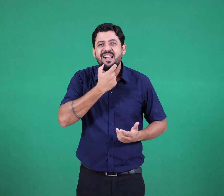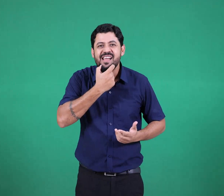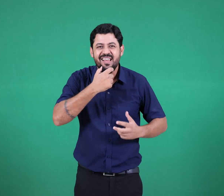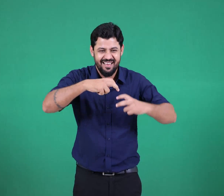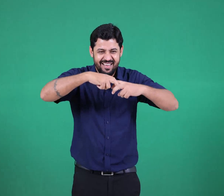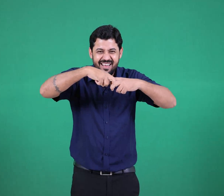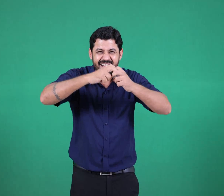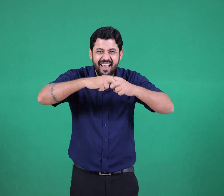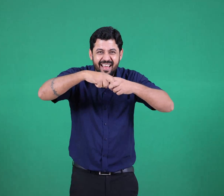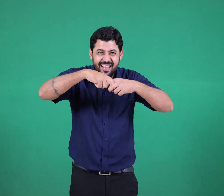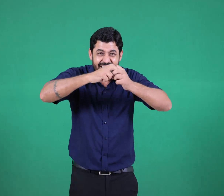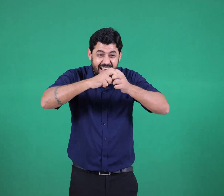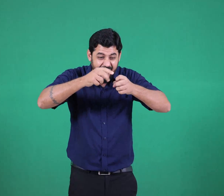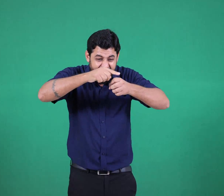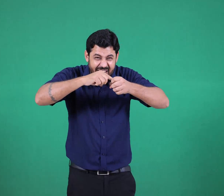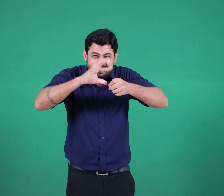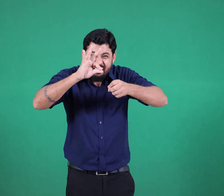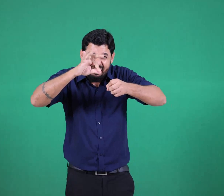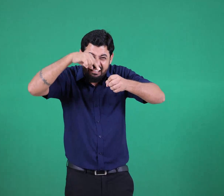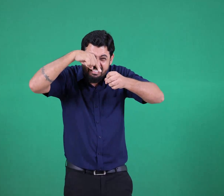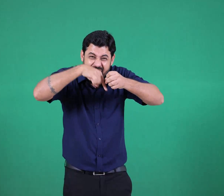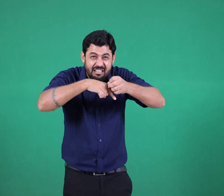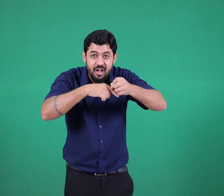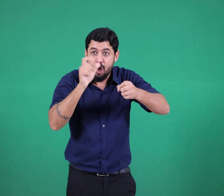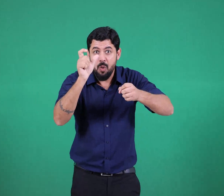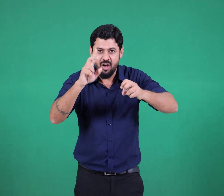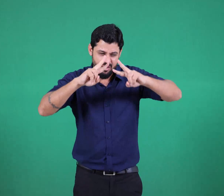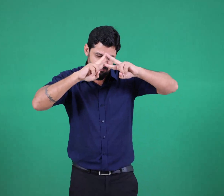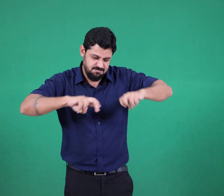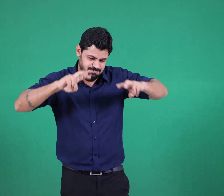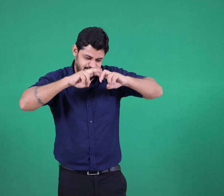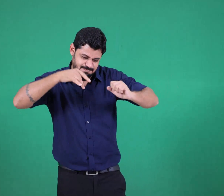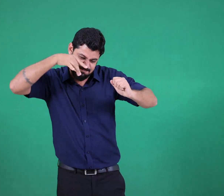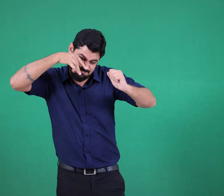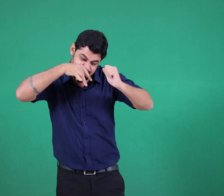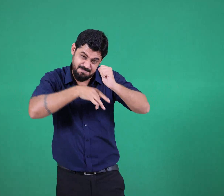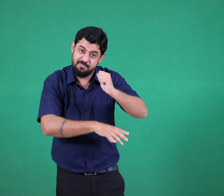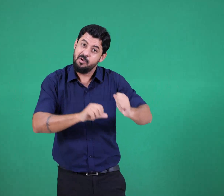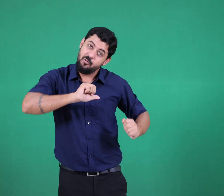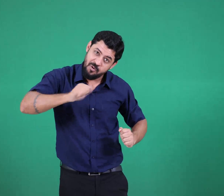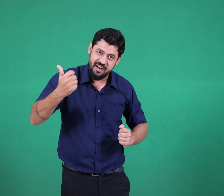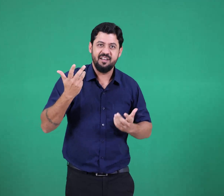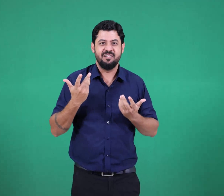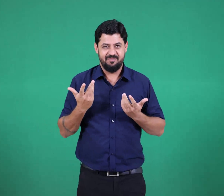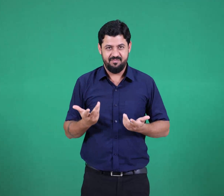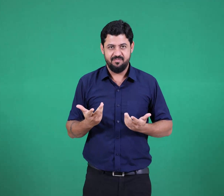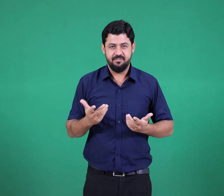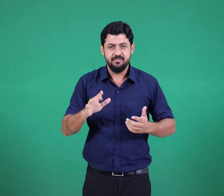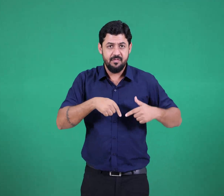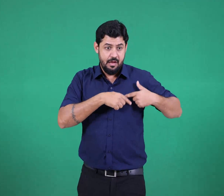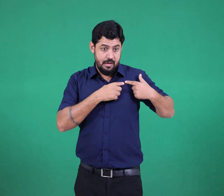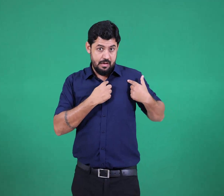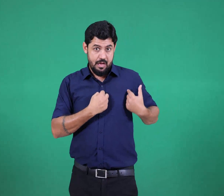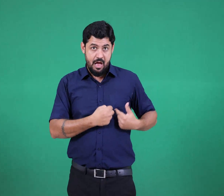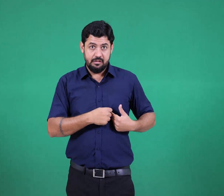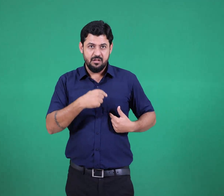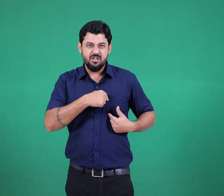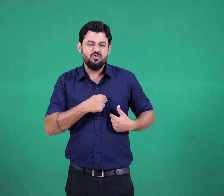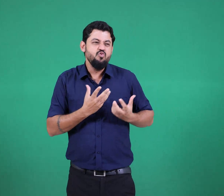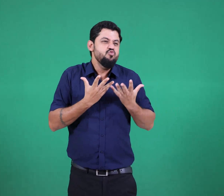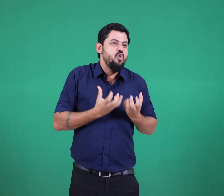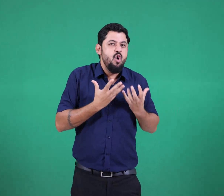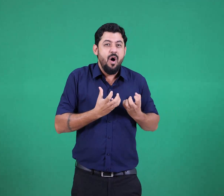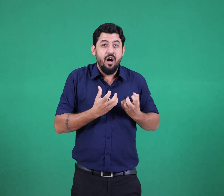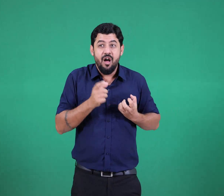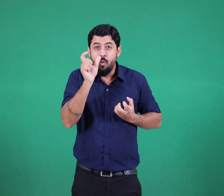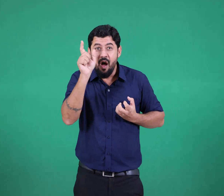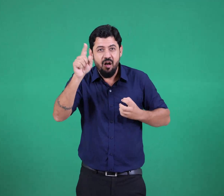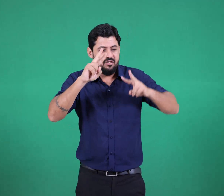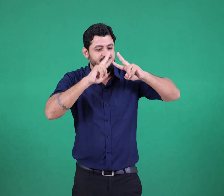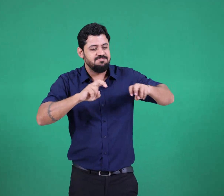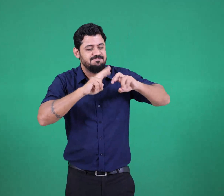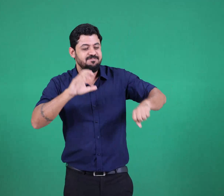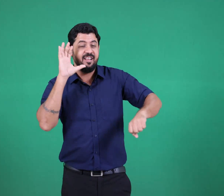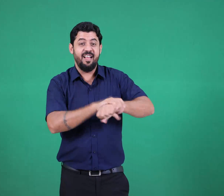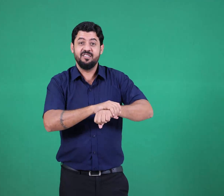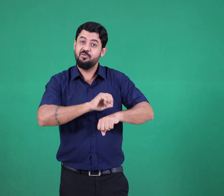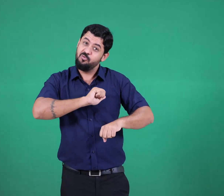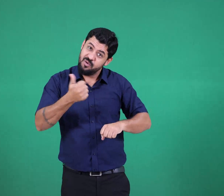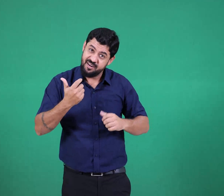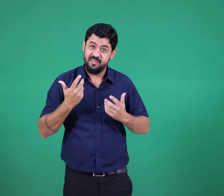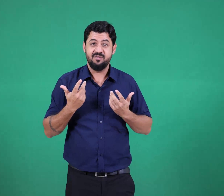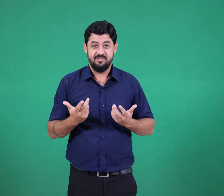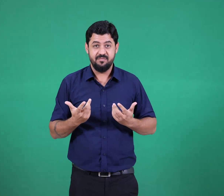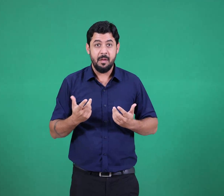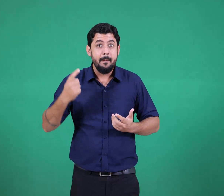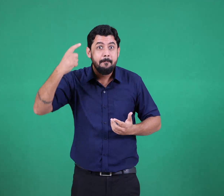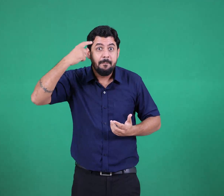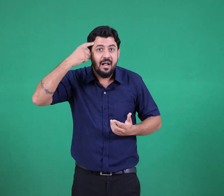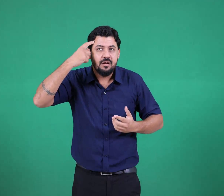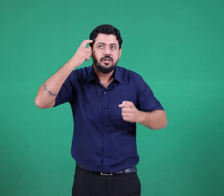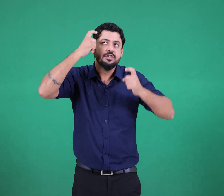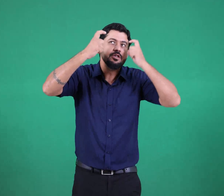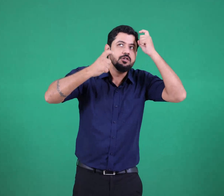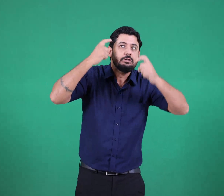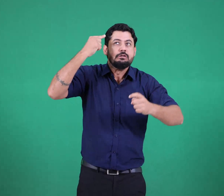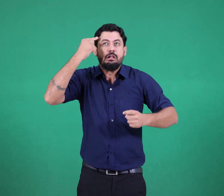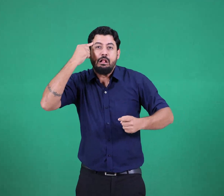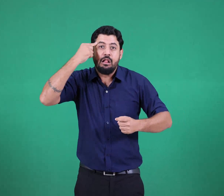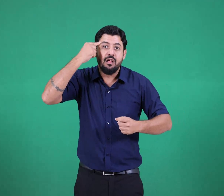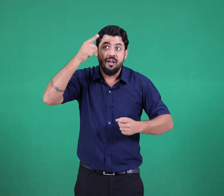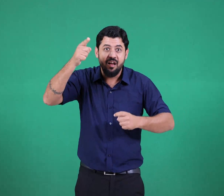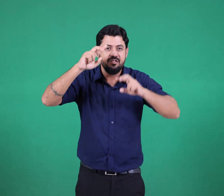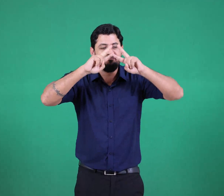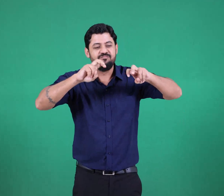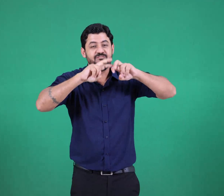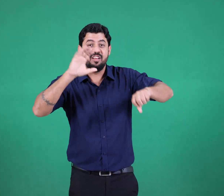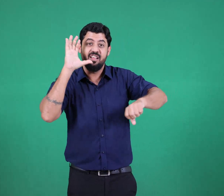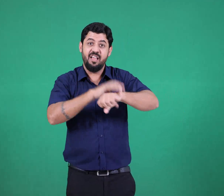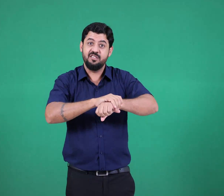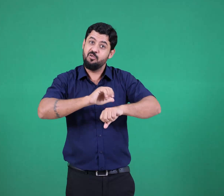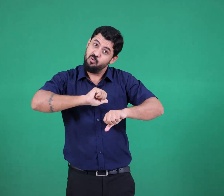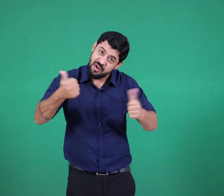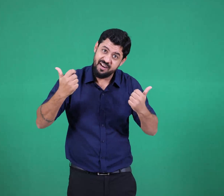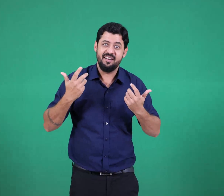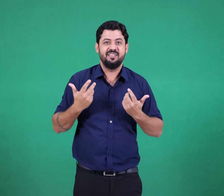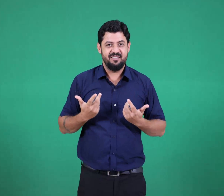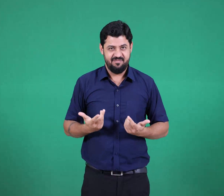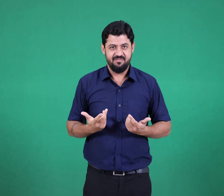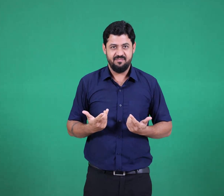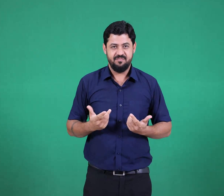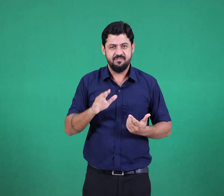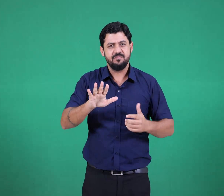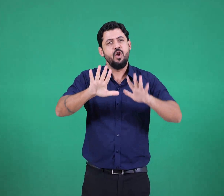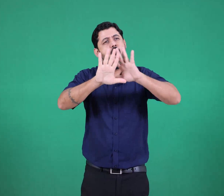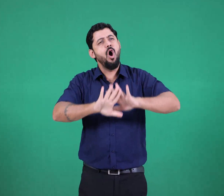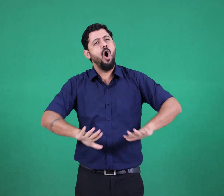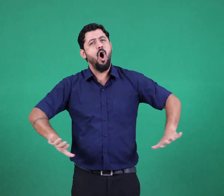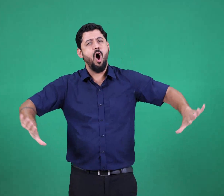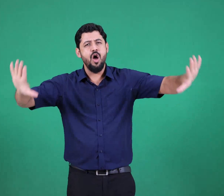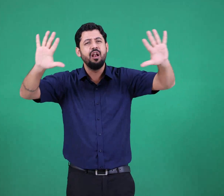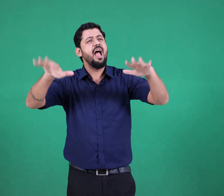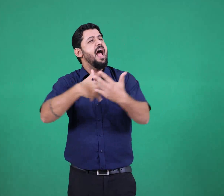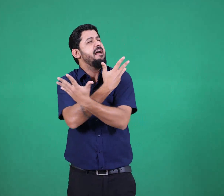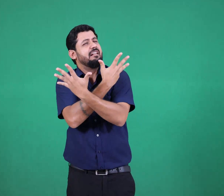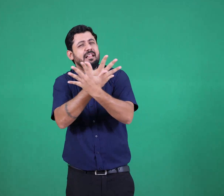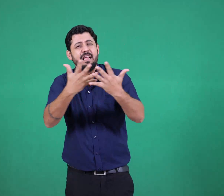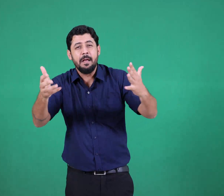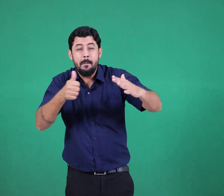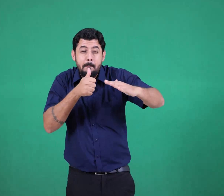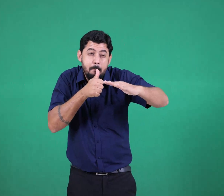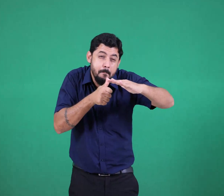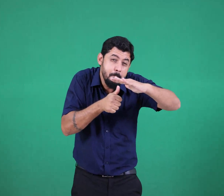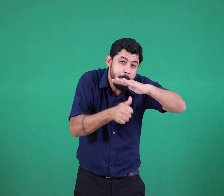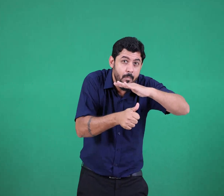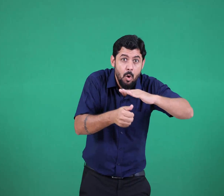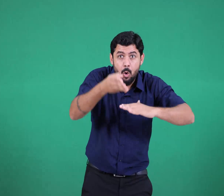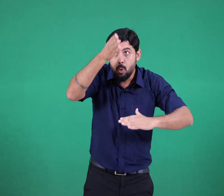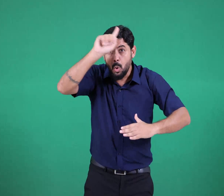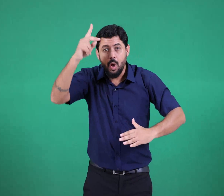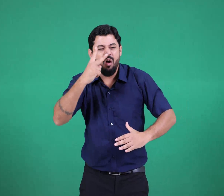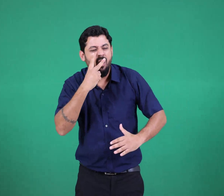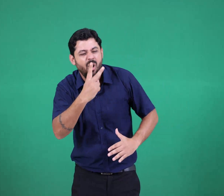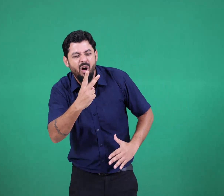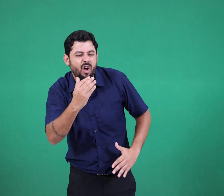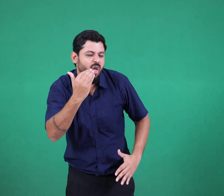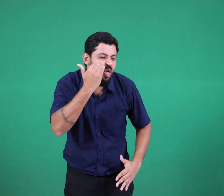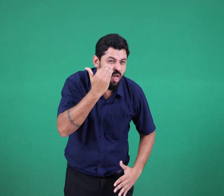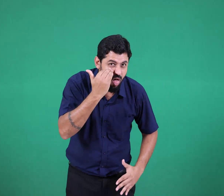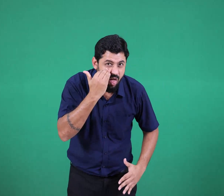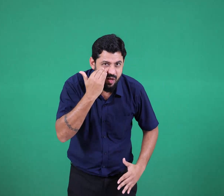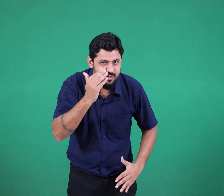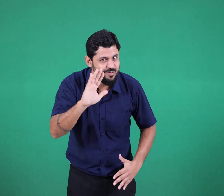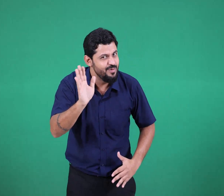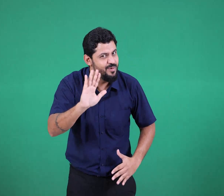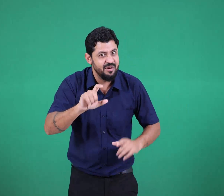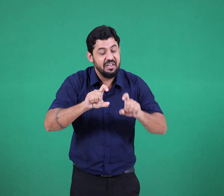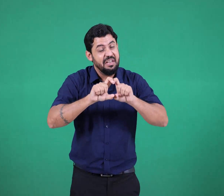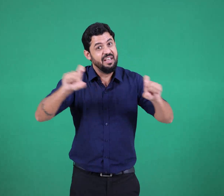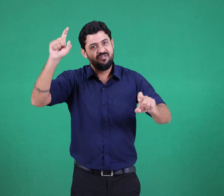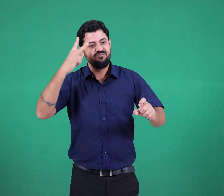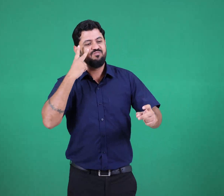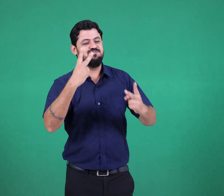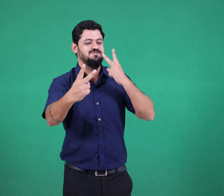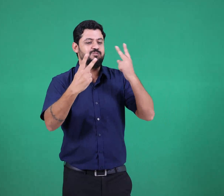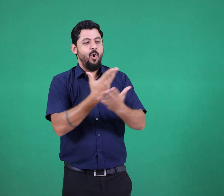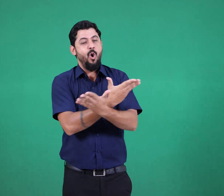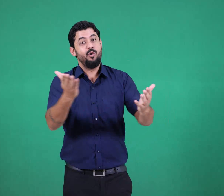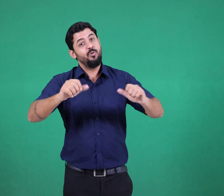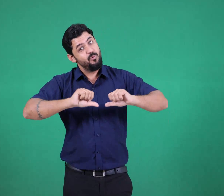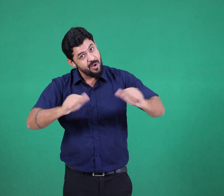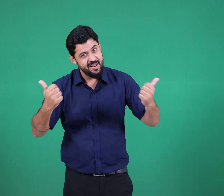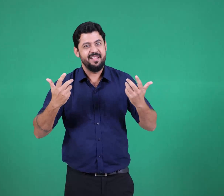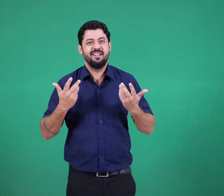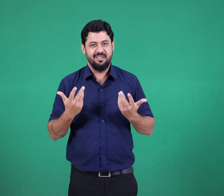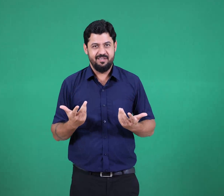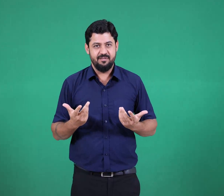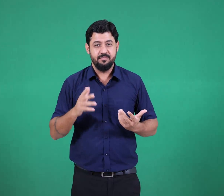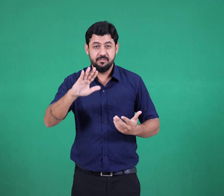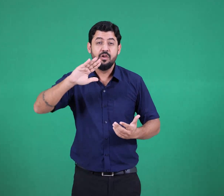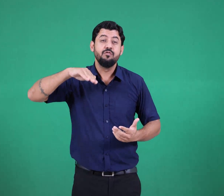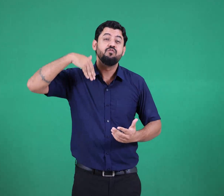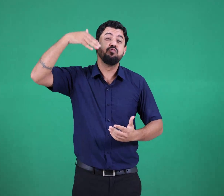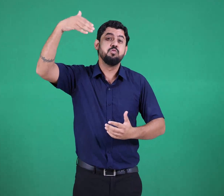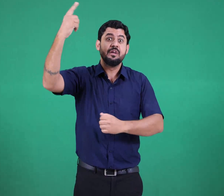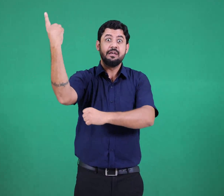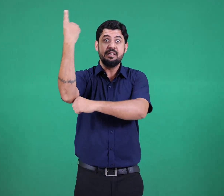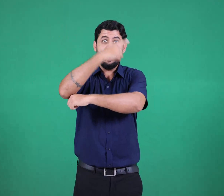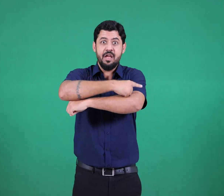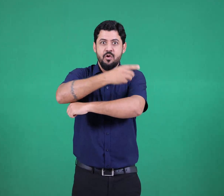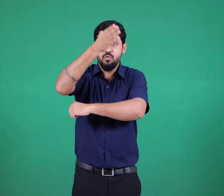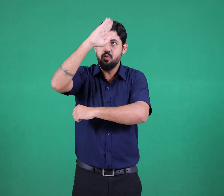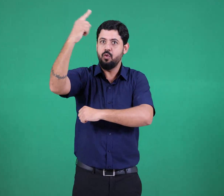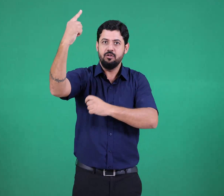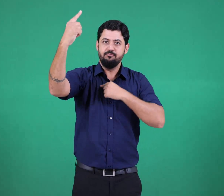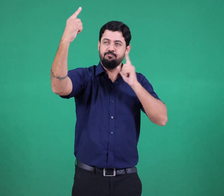It judges the thoughts and intentions of the heart. Nothing in all creation is hidden from God's sight;